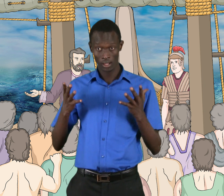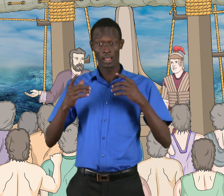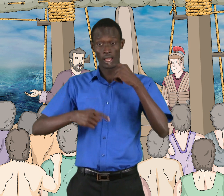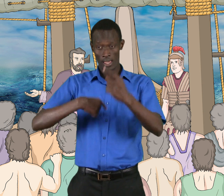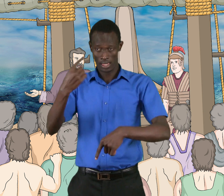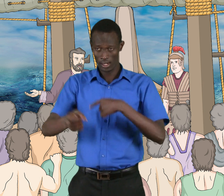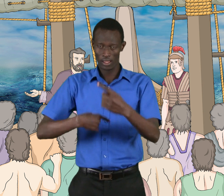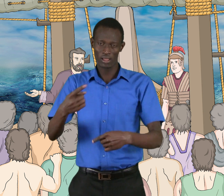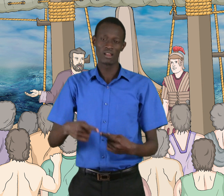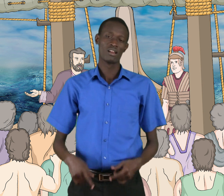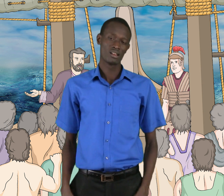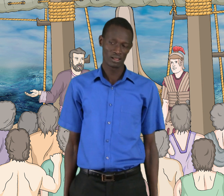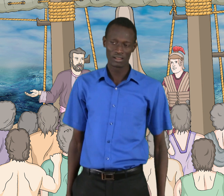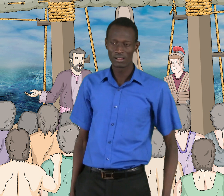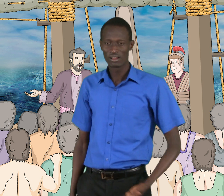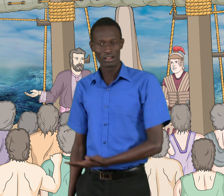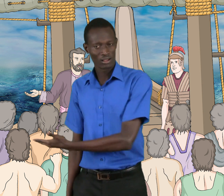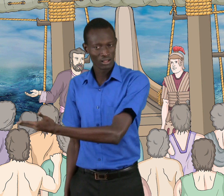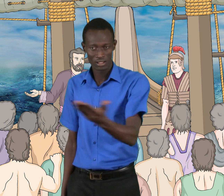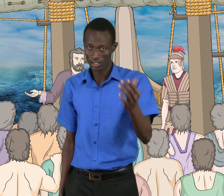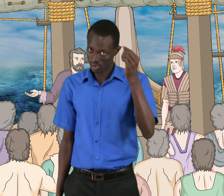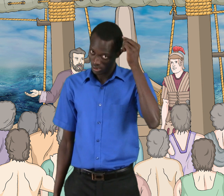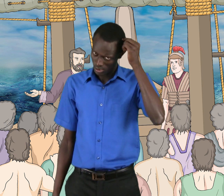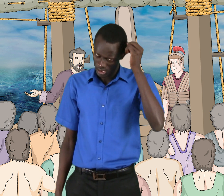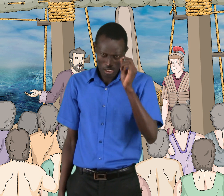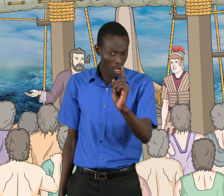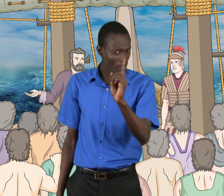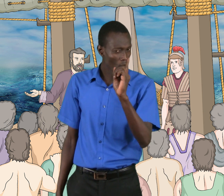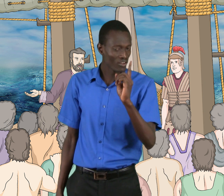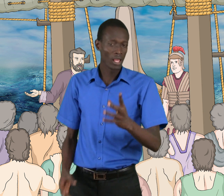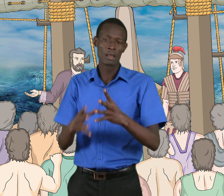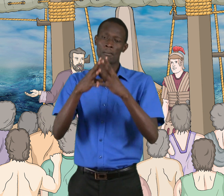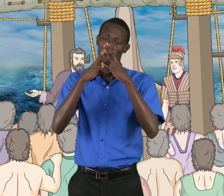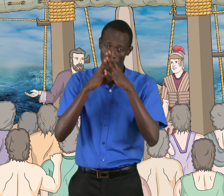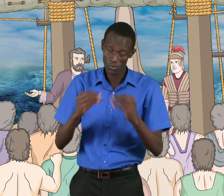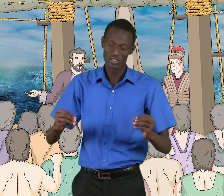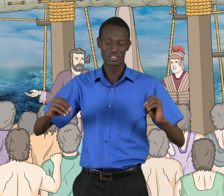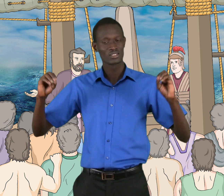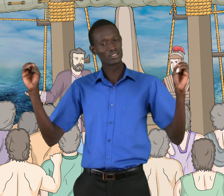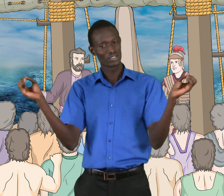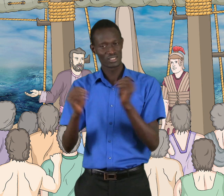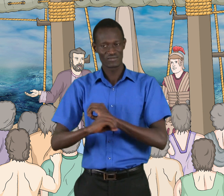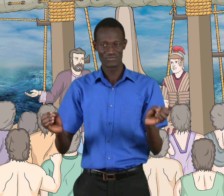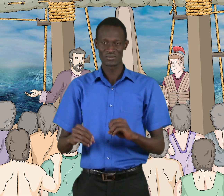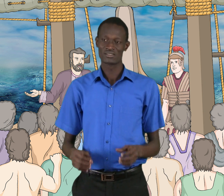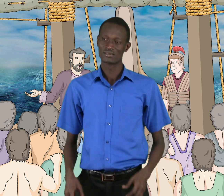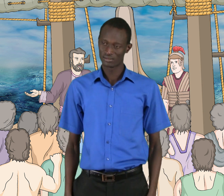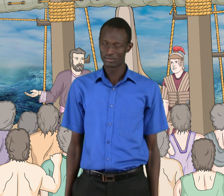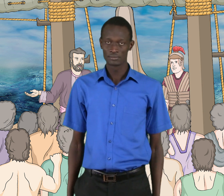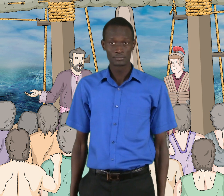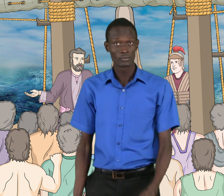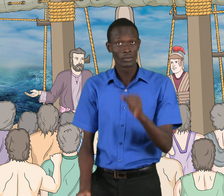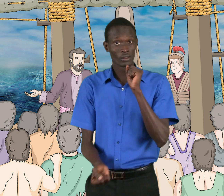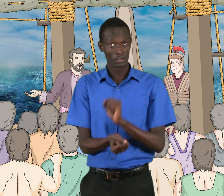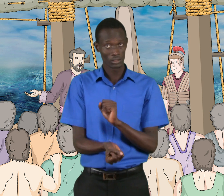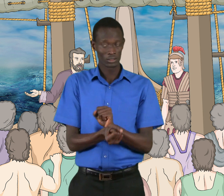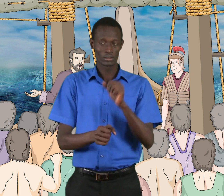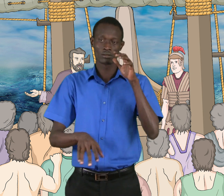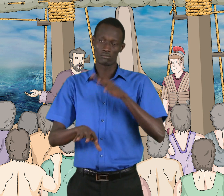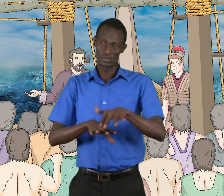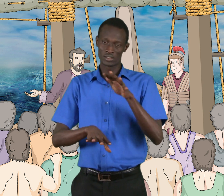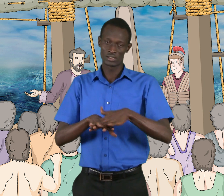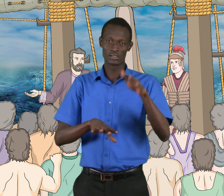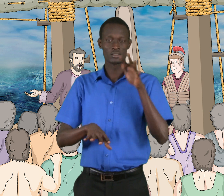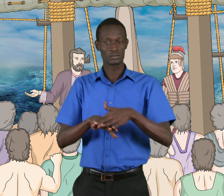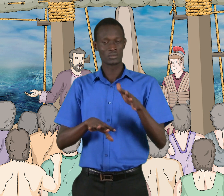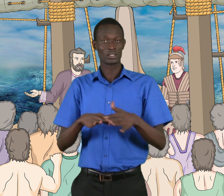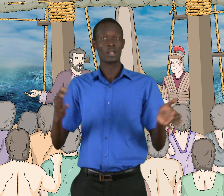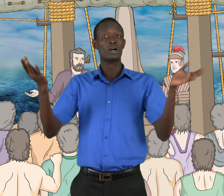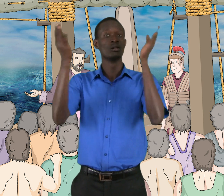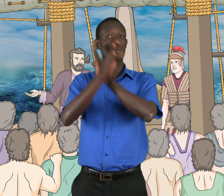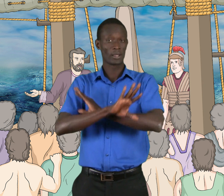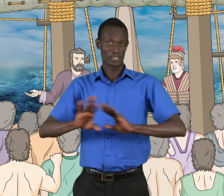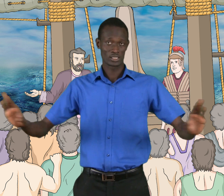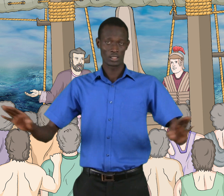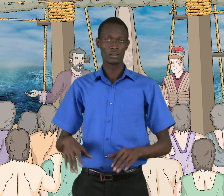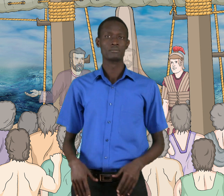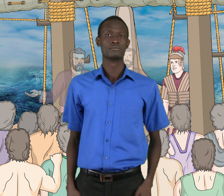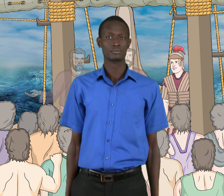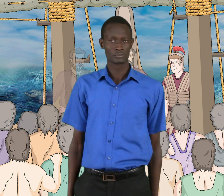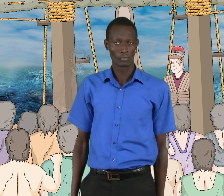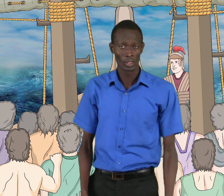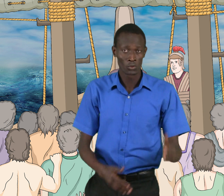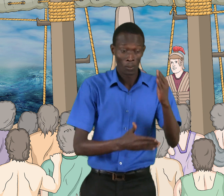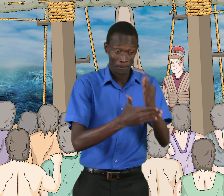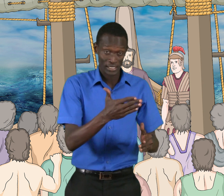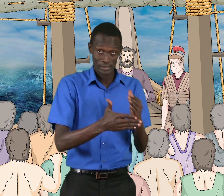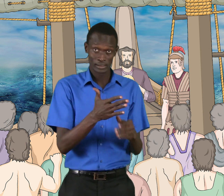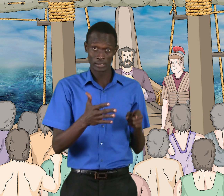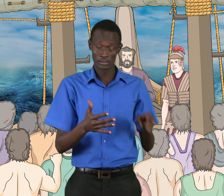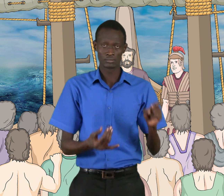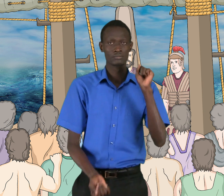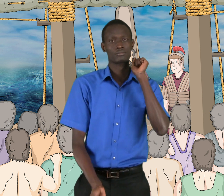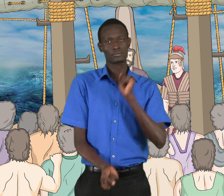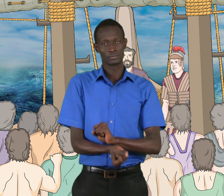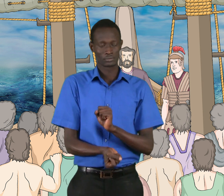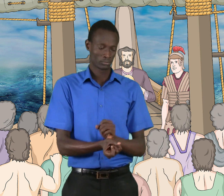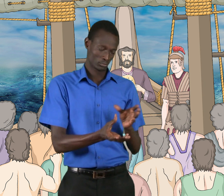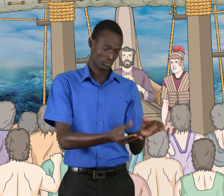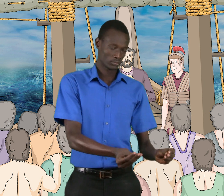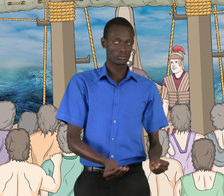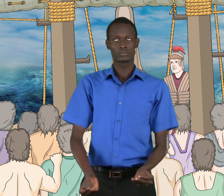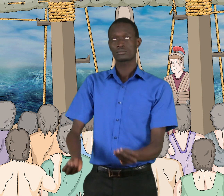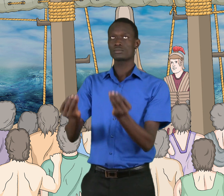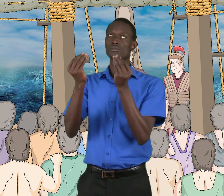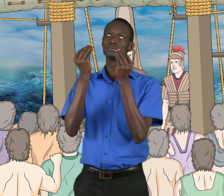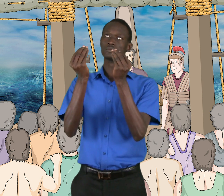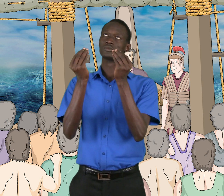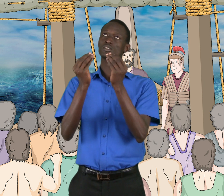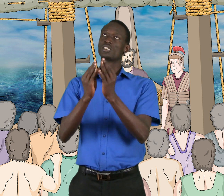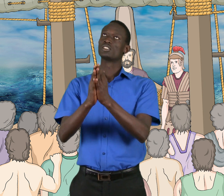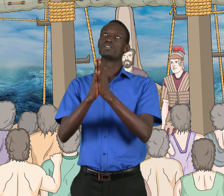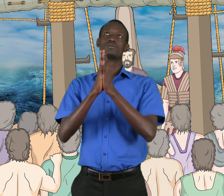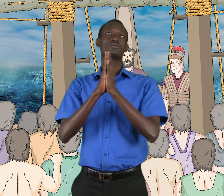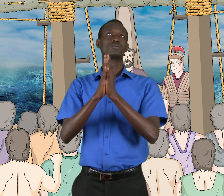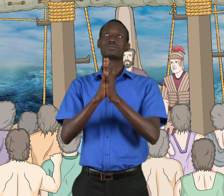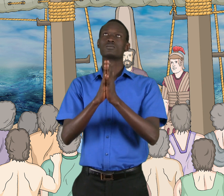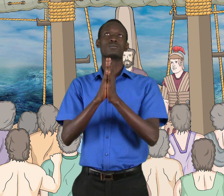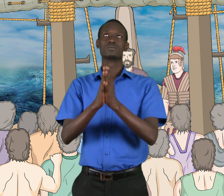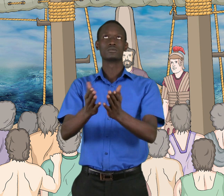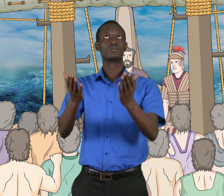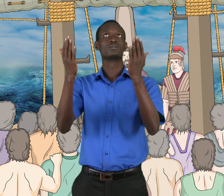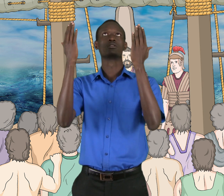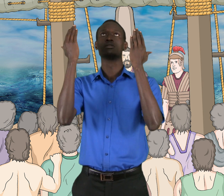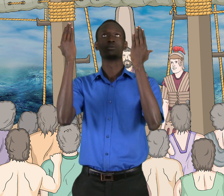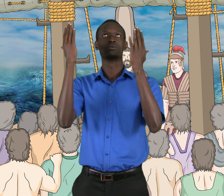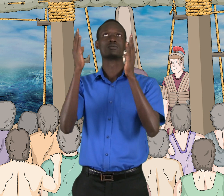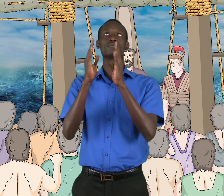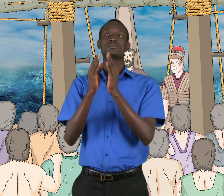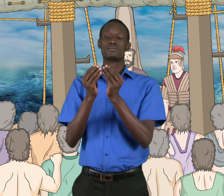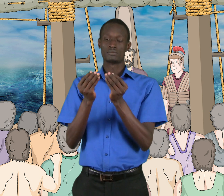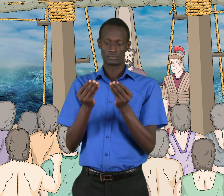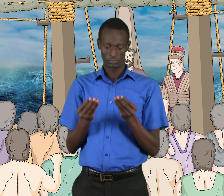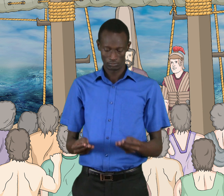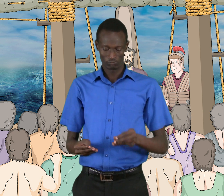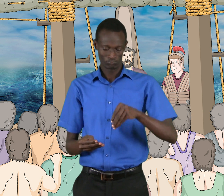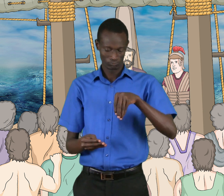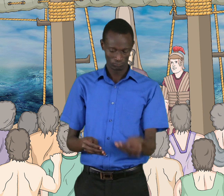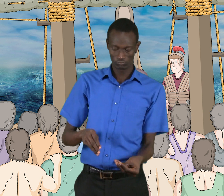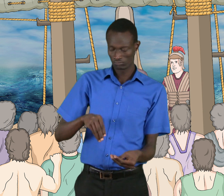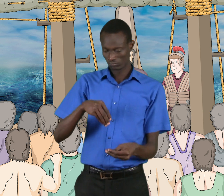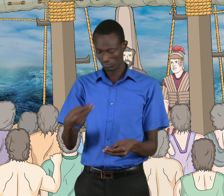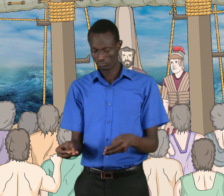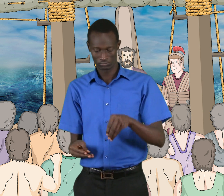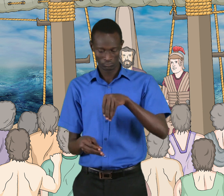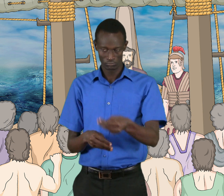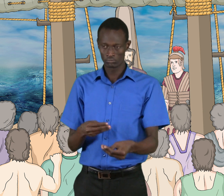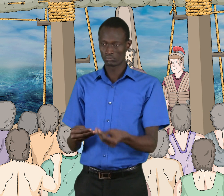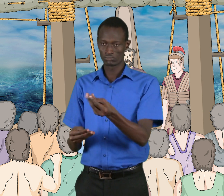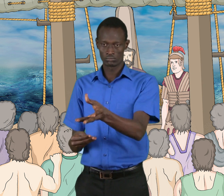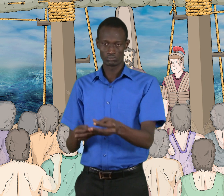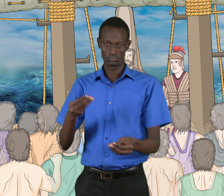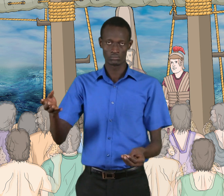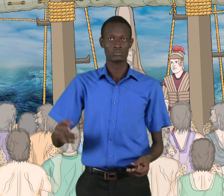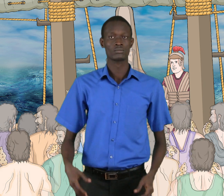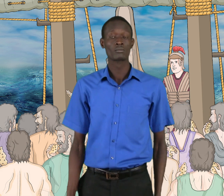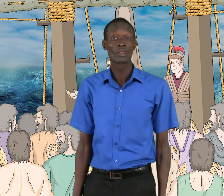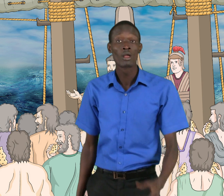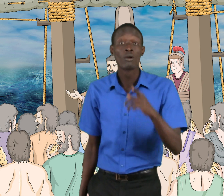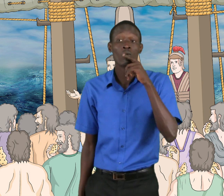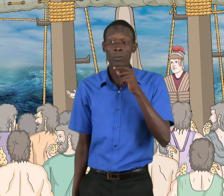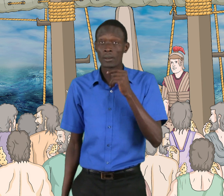After he had said this, Paul took bread and gave thanks to God in front of them all. Then he broke it and began to eat.